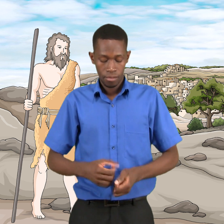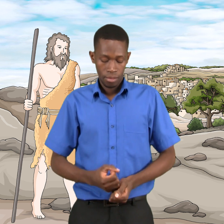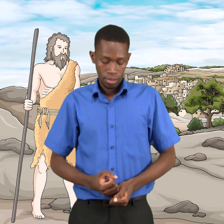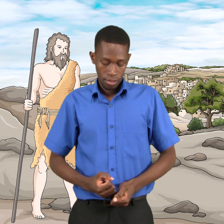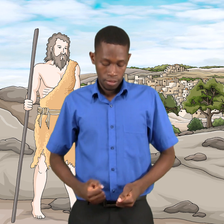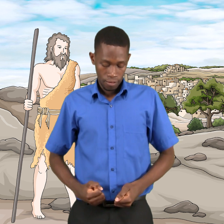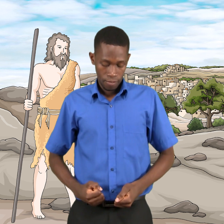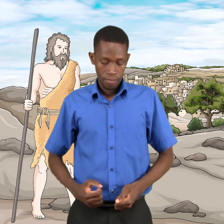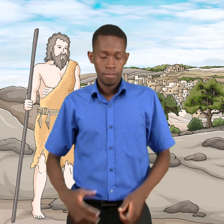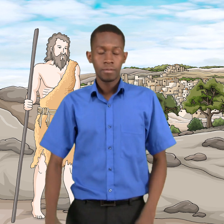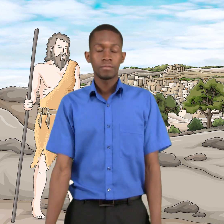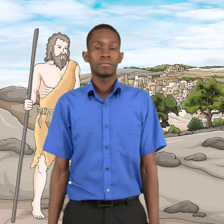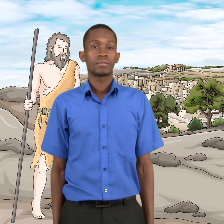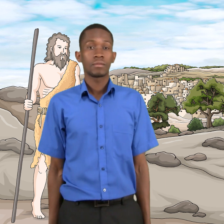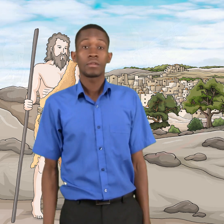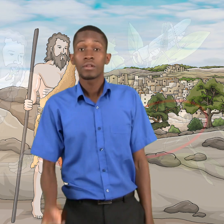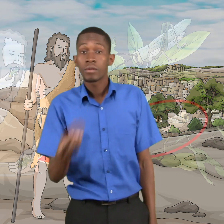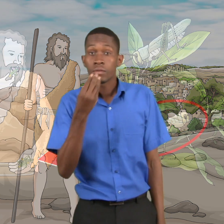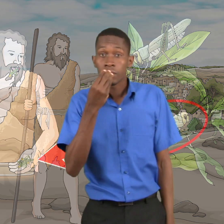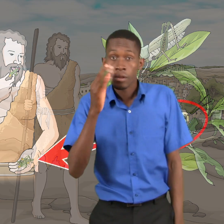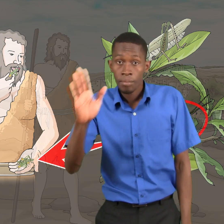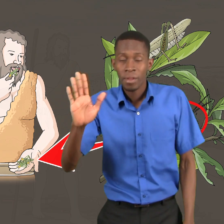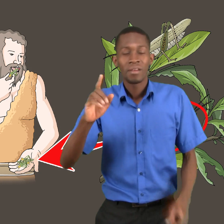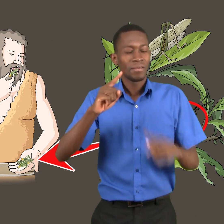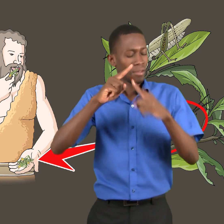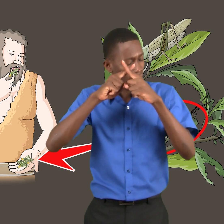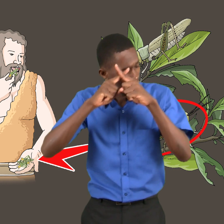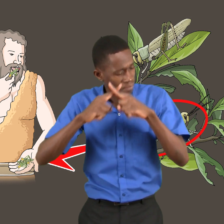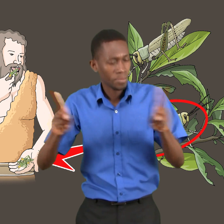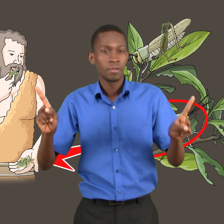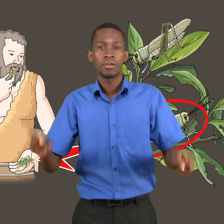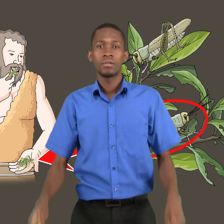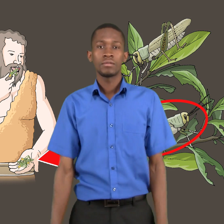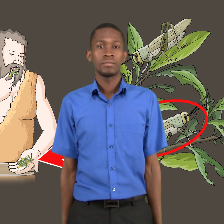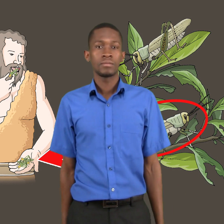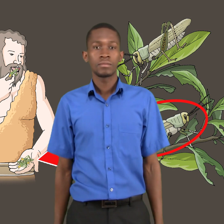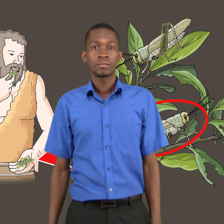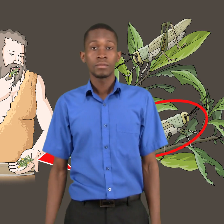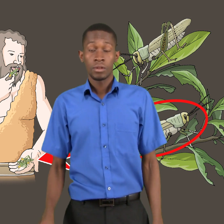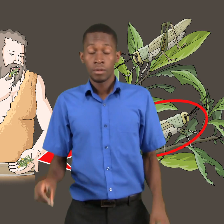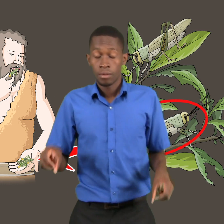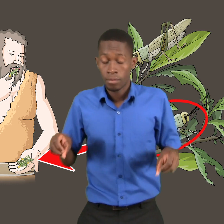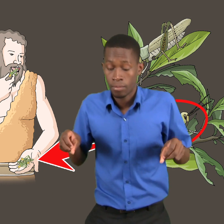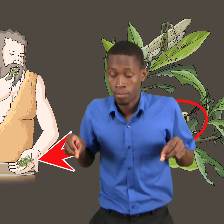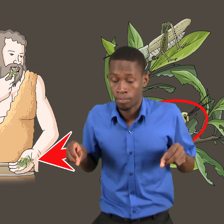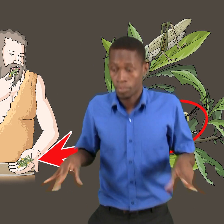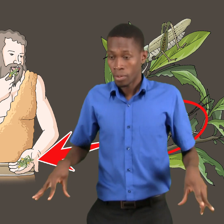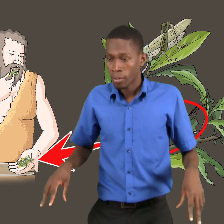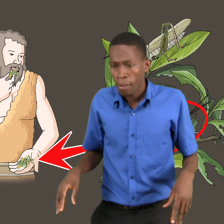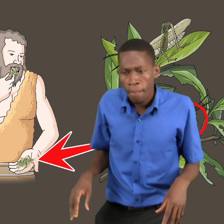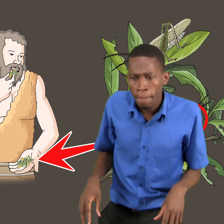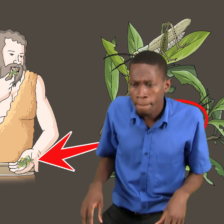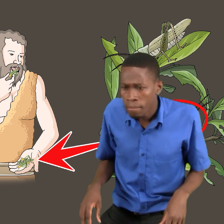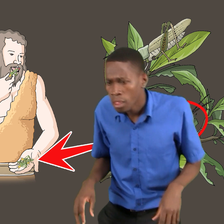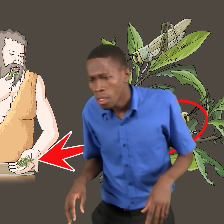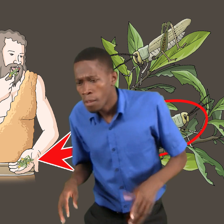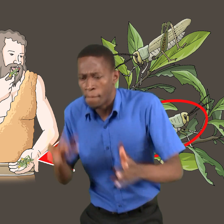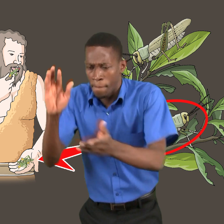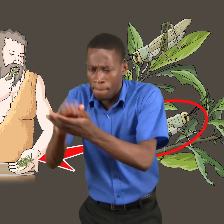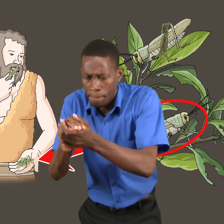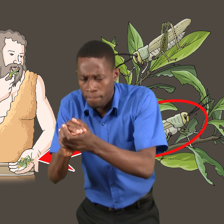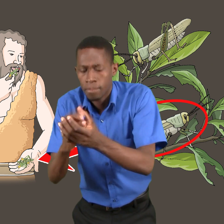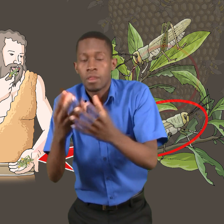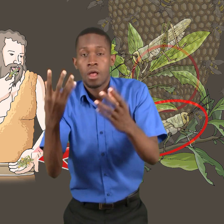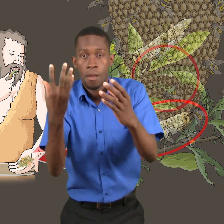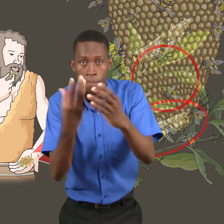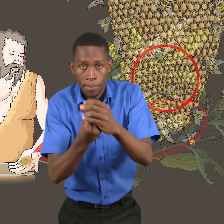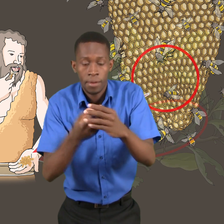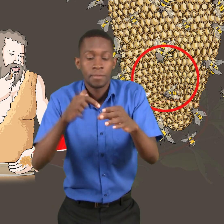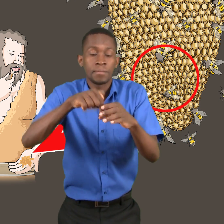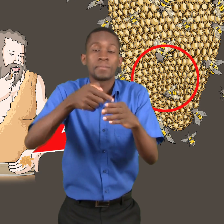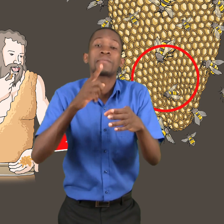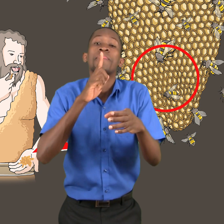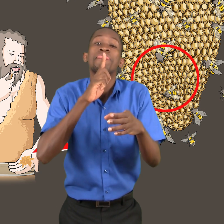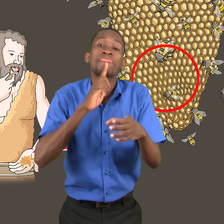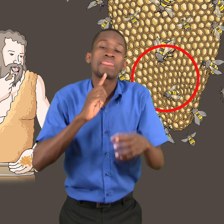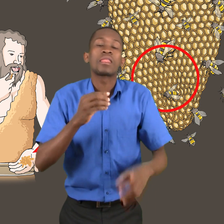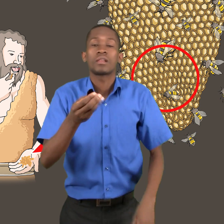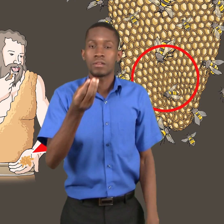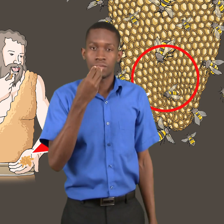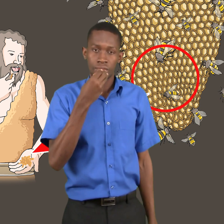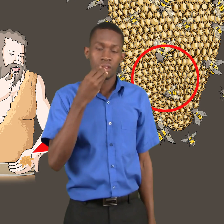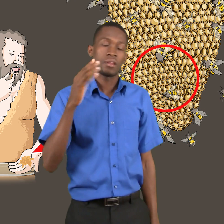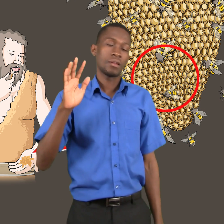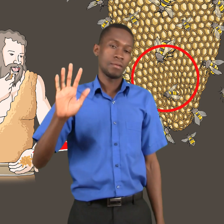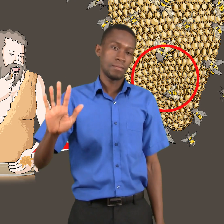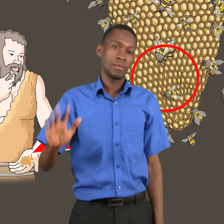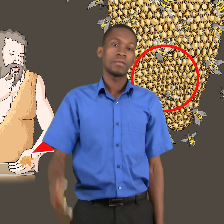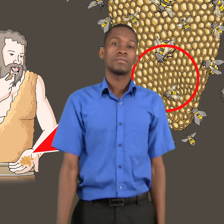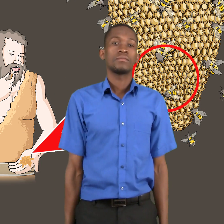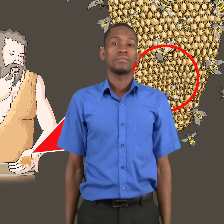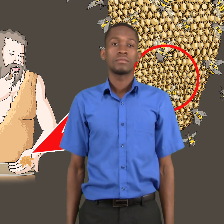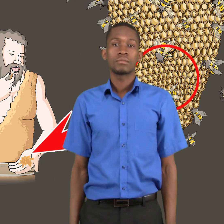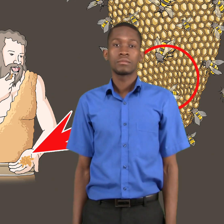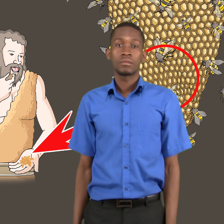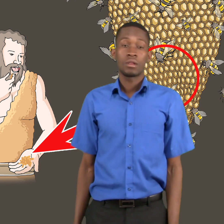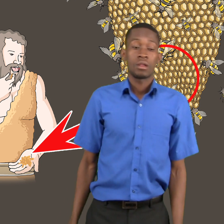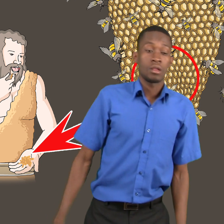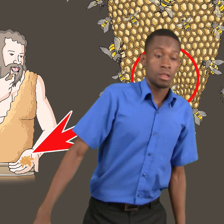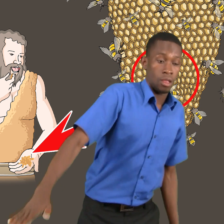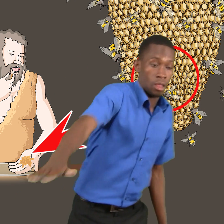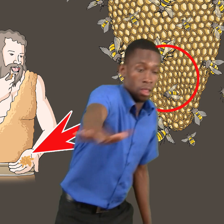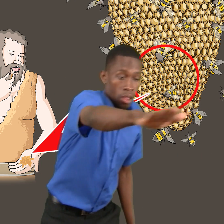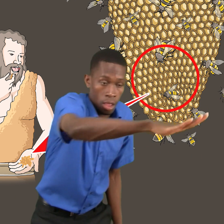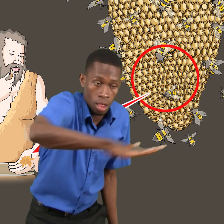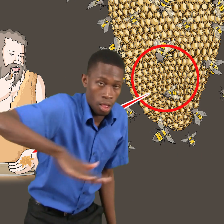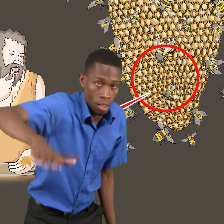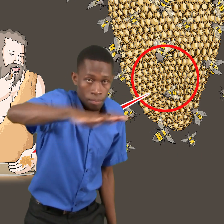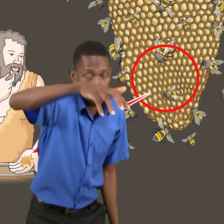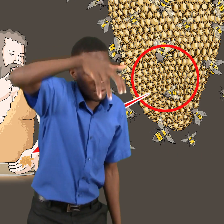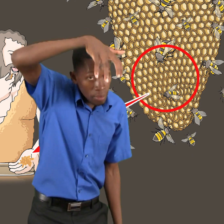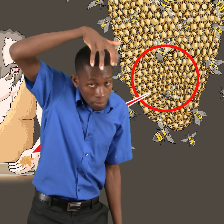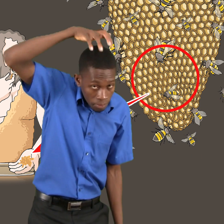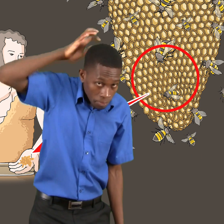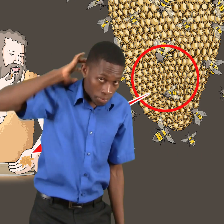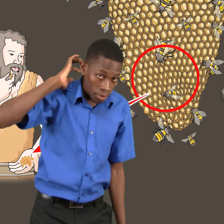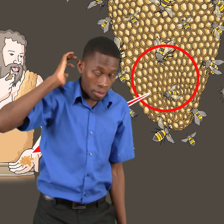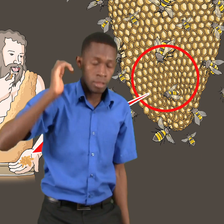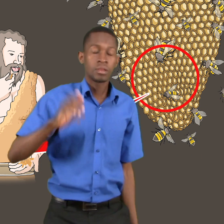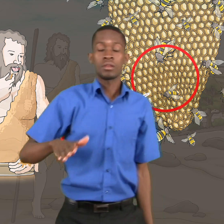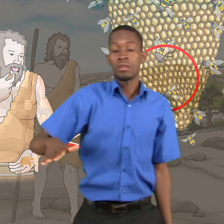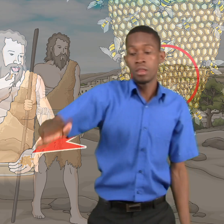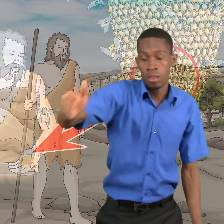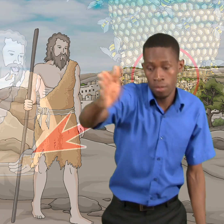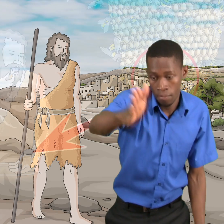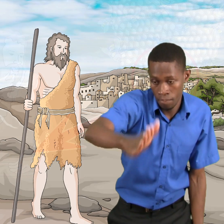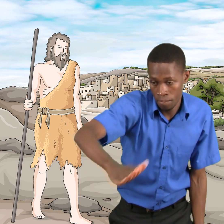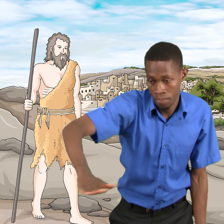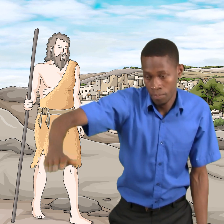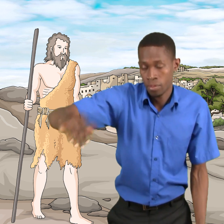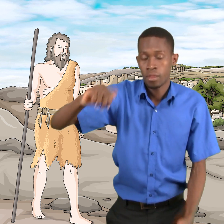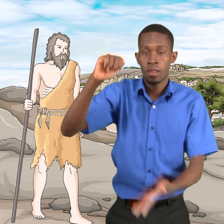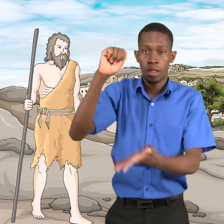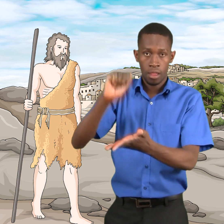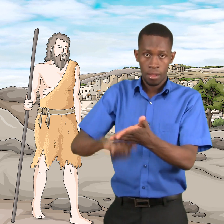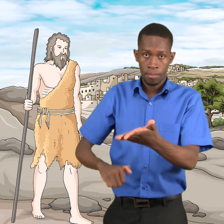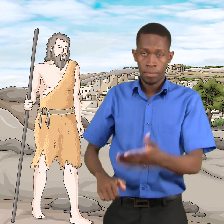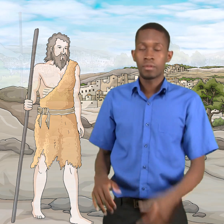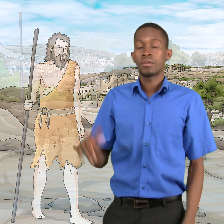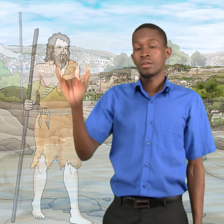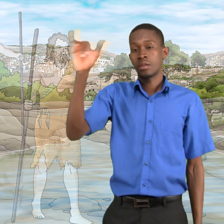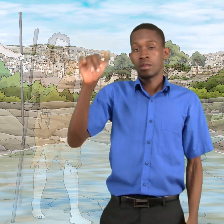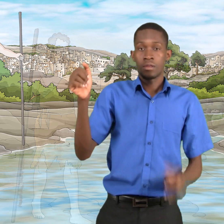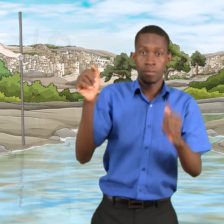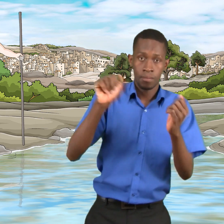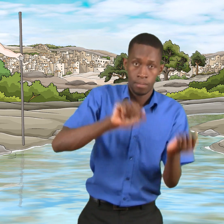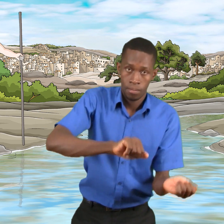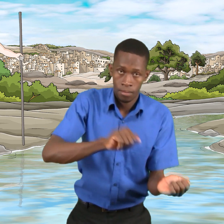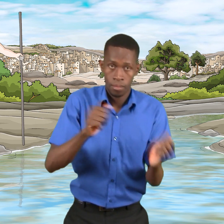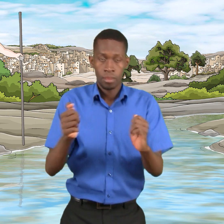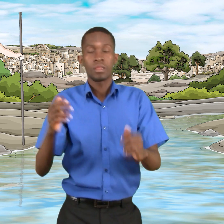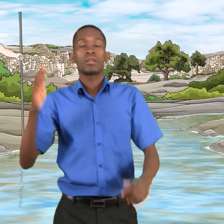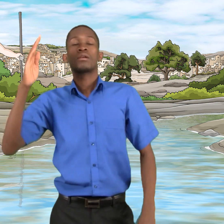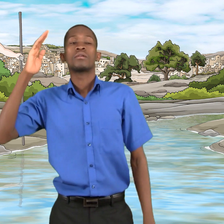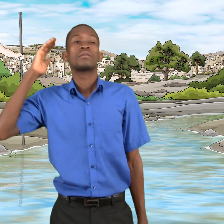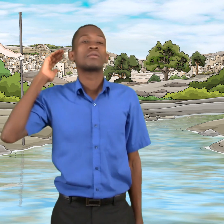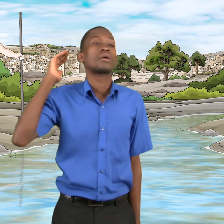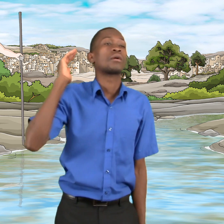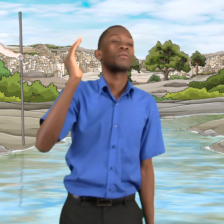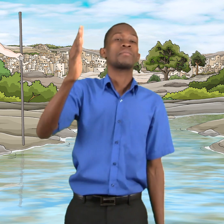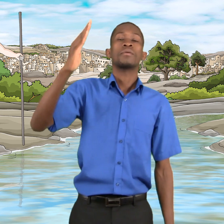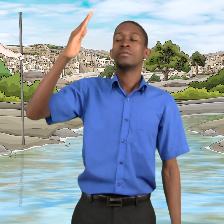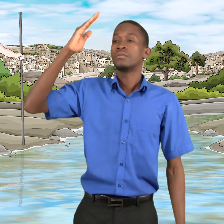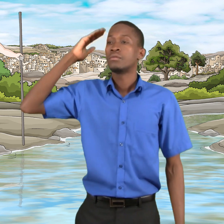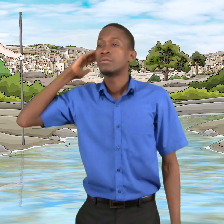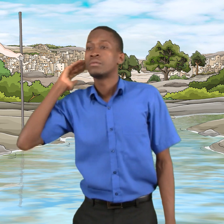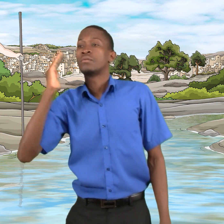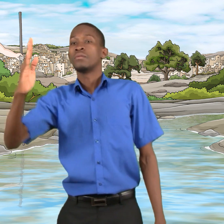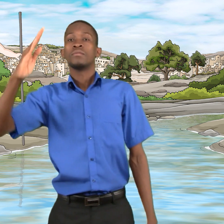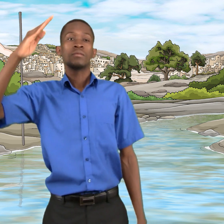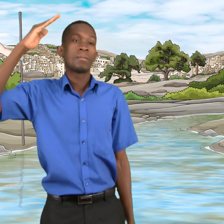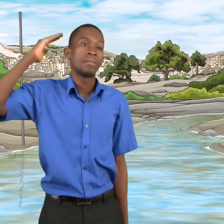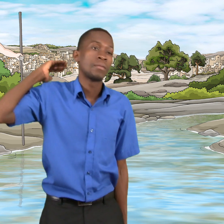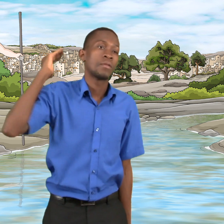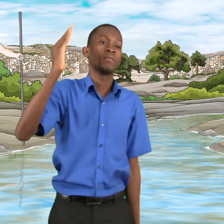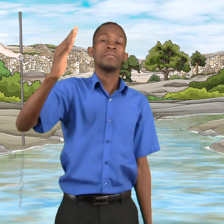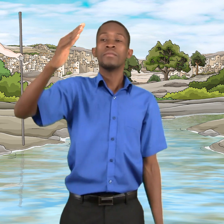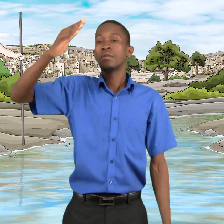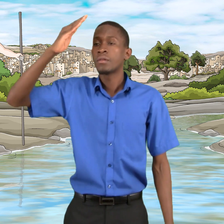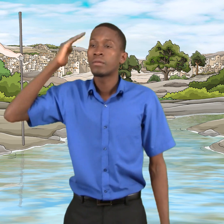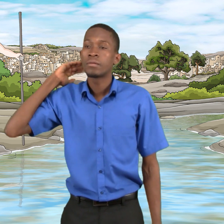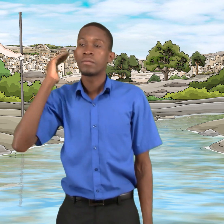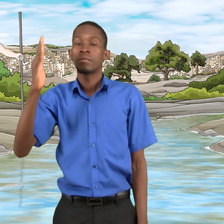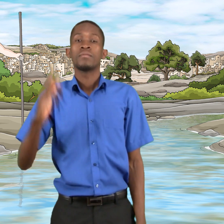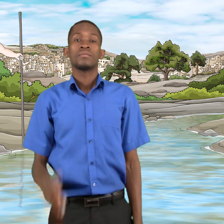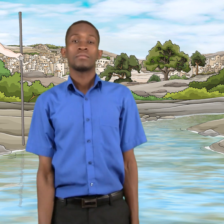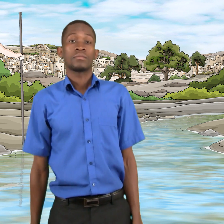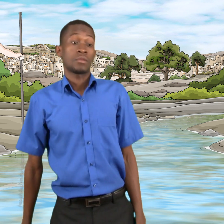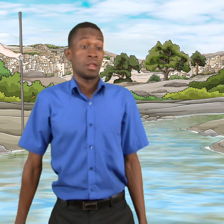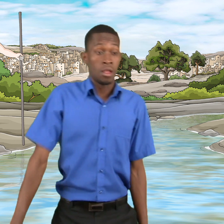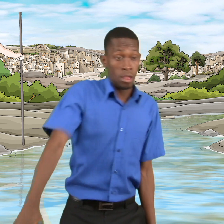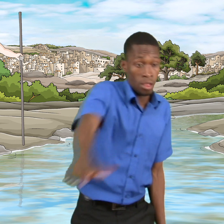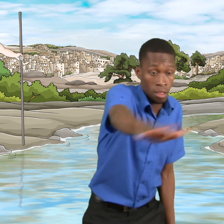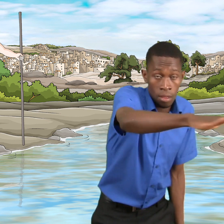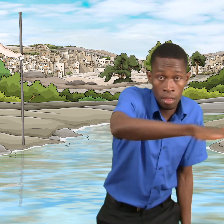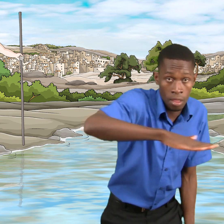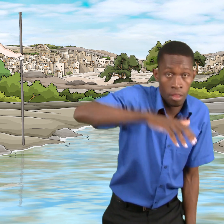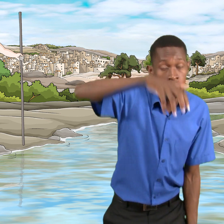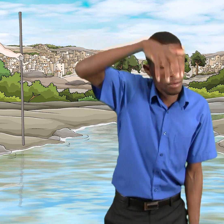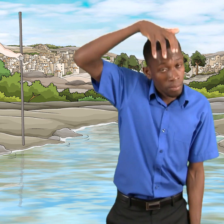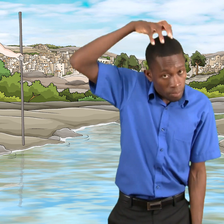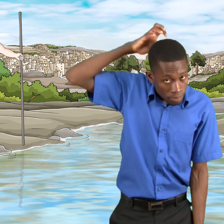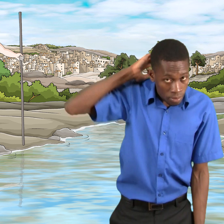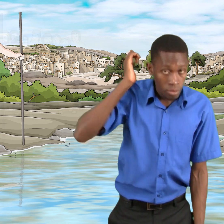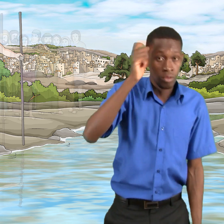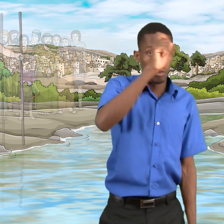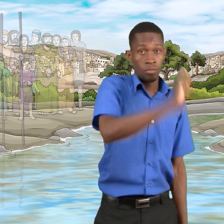His food was locusts and wild honey.